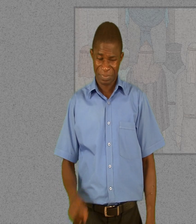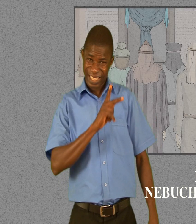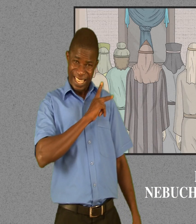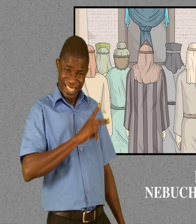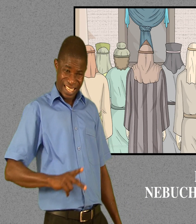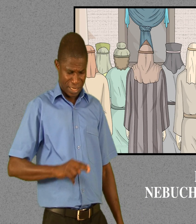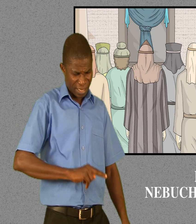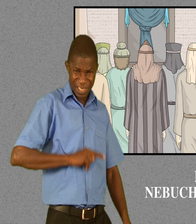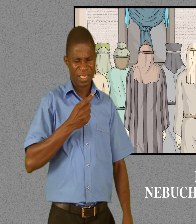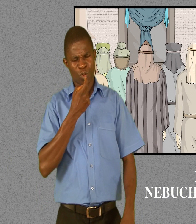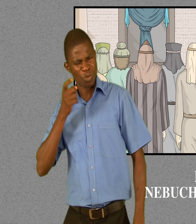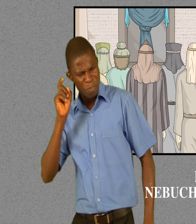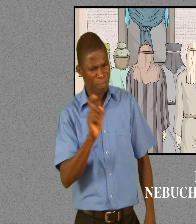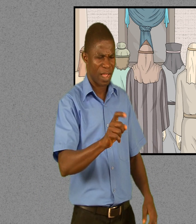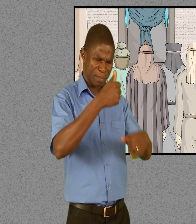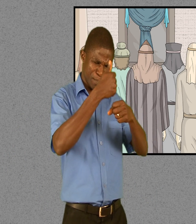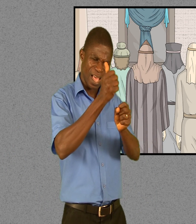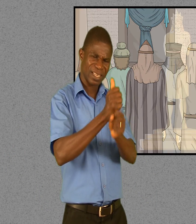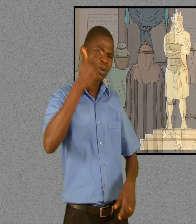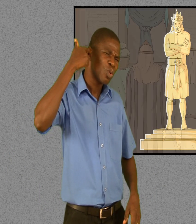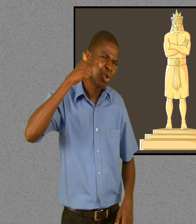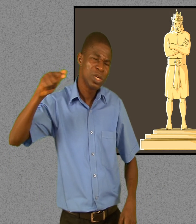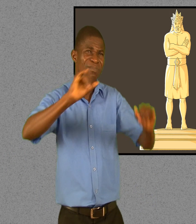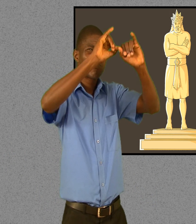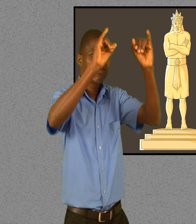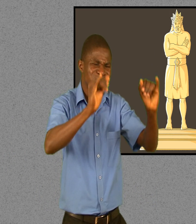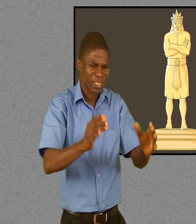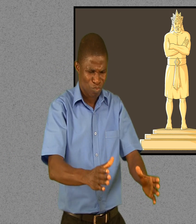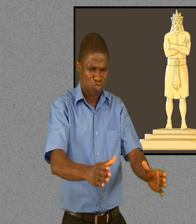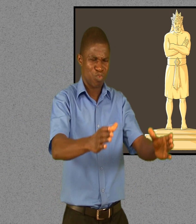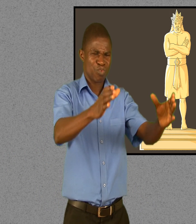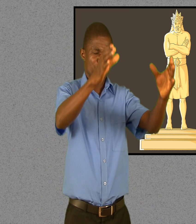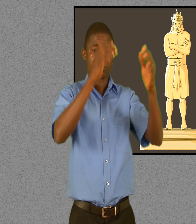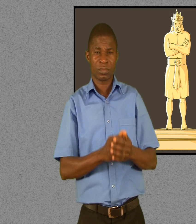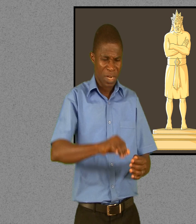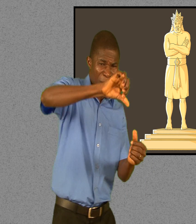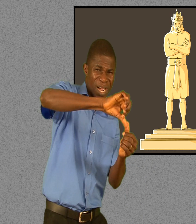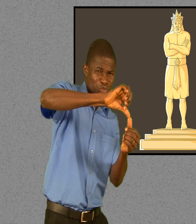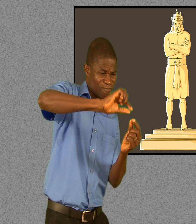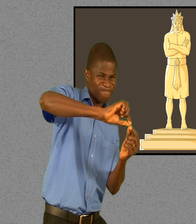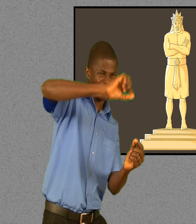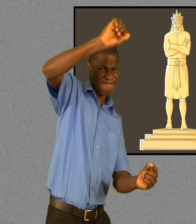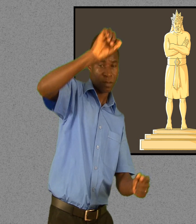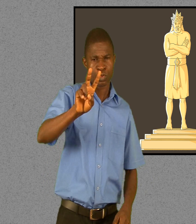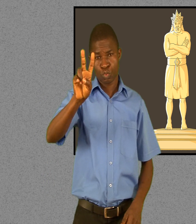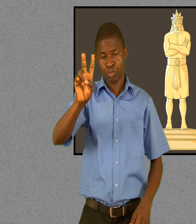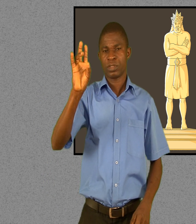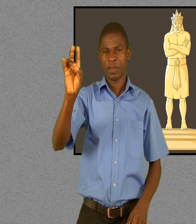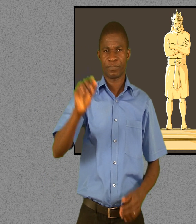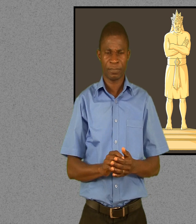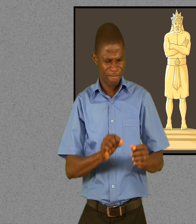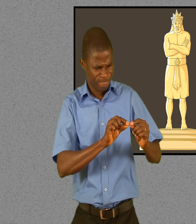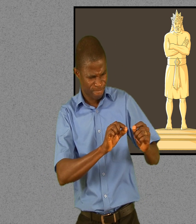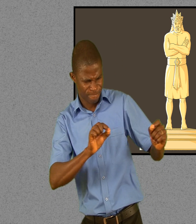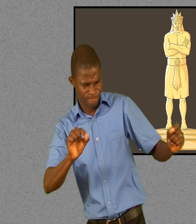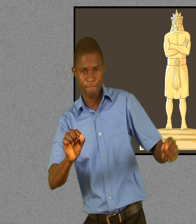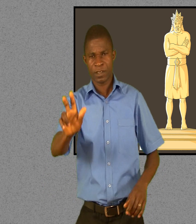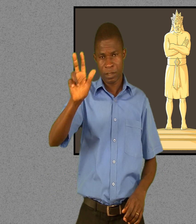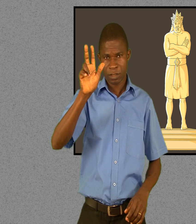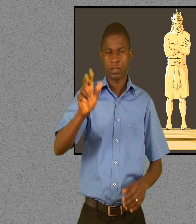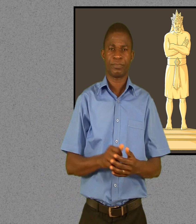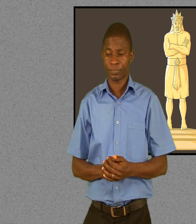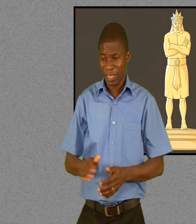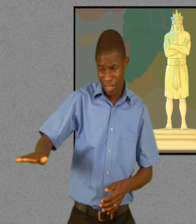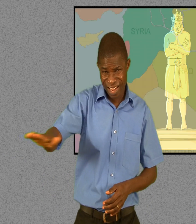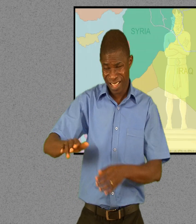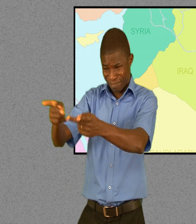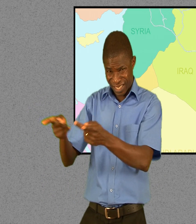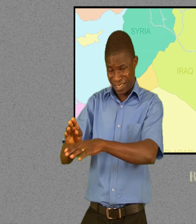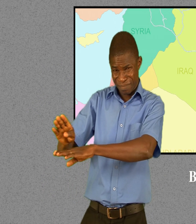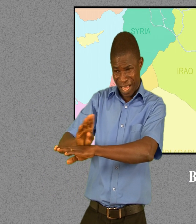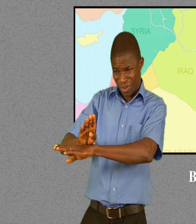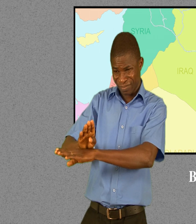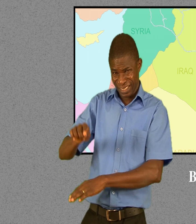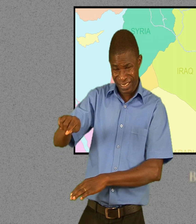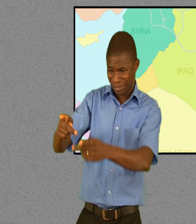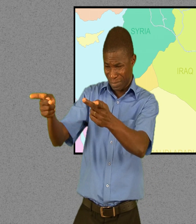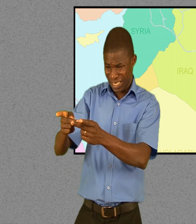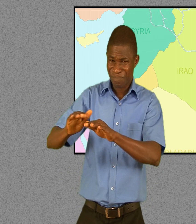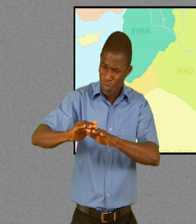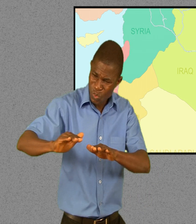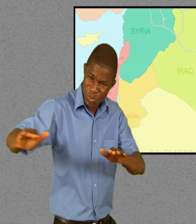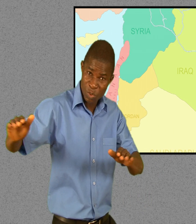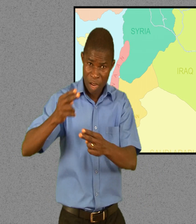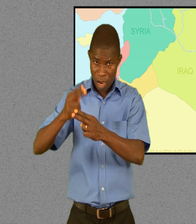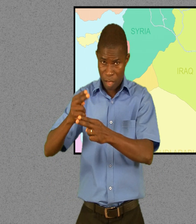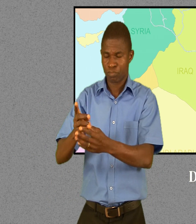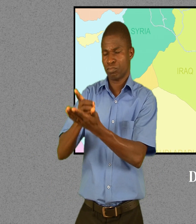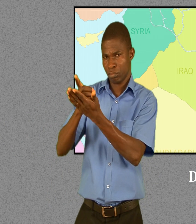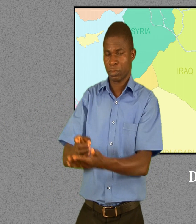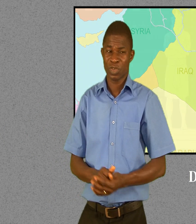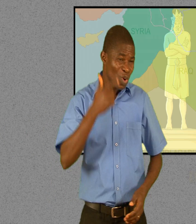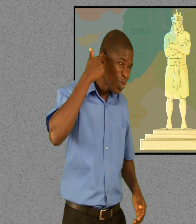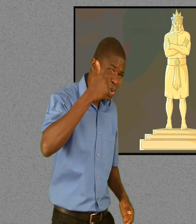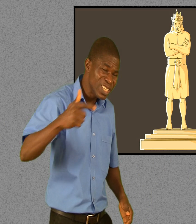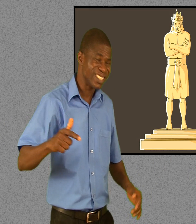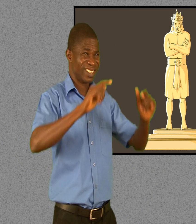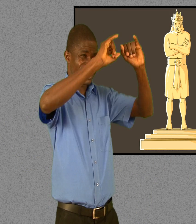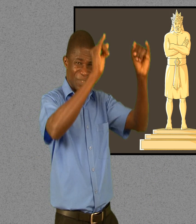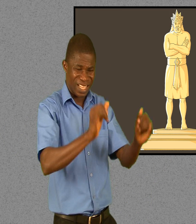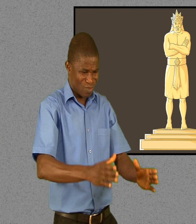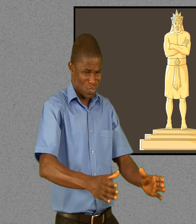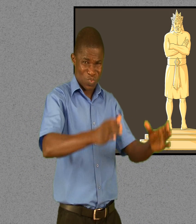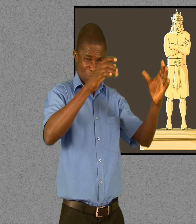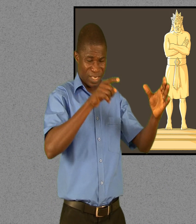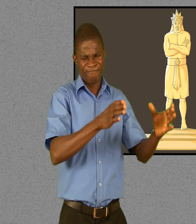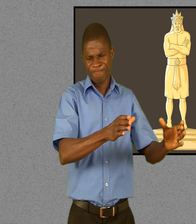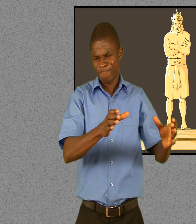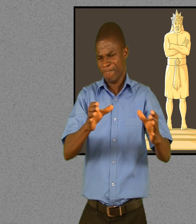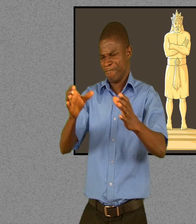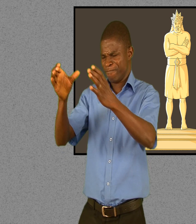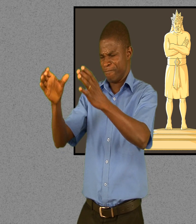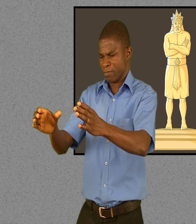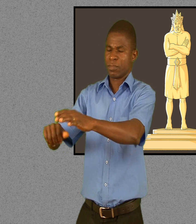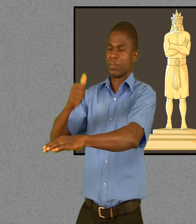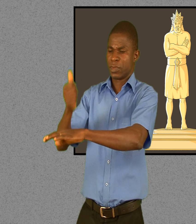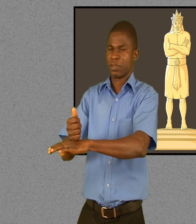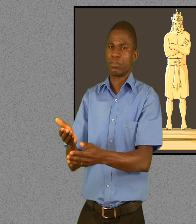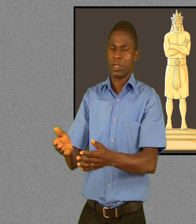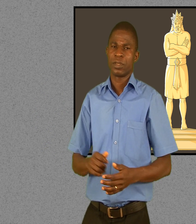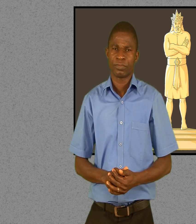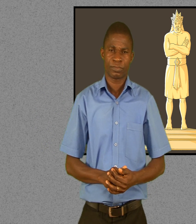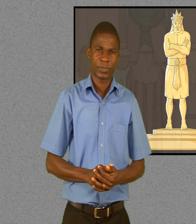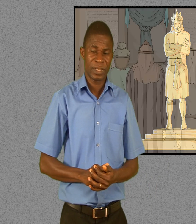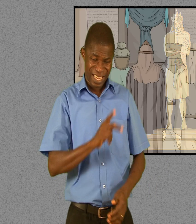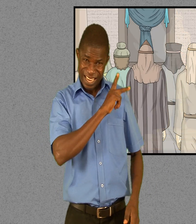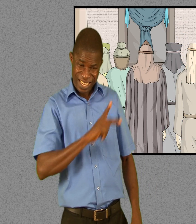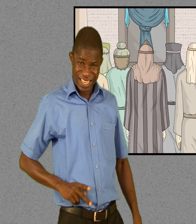King Nebuchadnezzar made a golden statue sixty cubits high and six cubits wide, and he set it up on the plain of Dura in the province of Babylon.